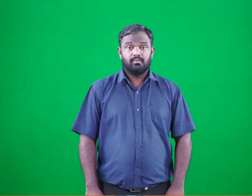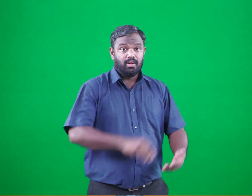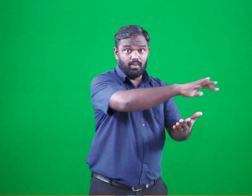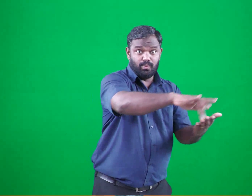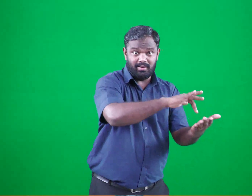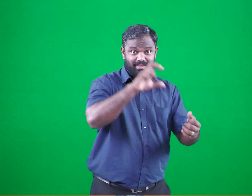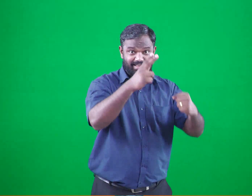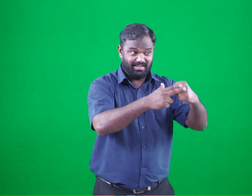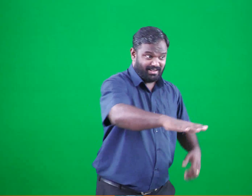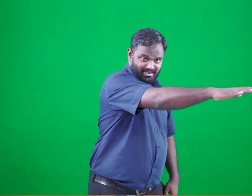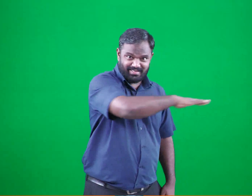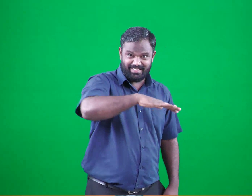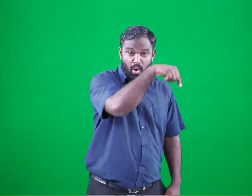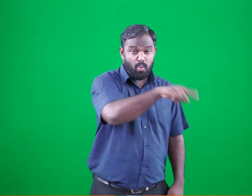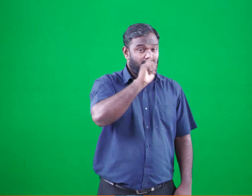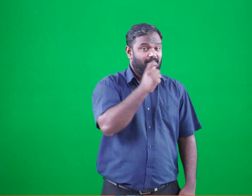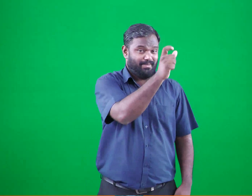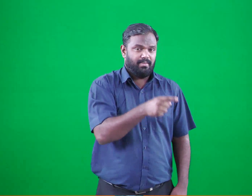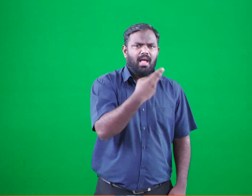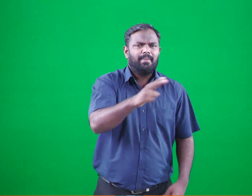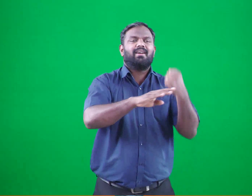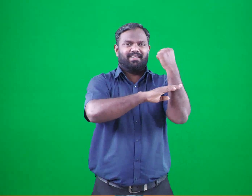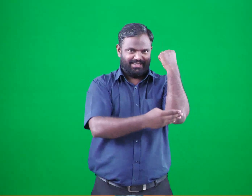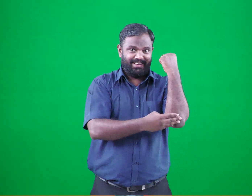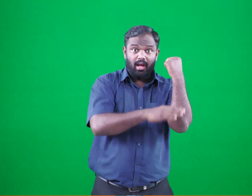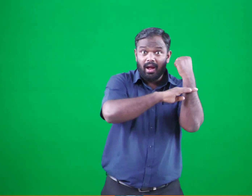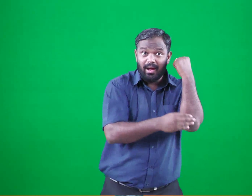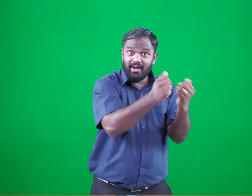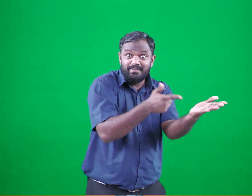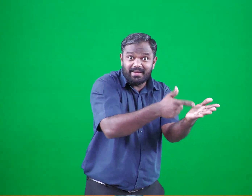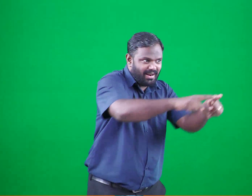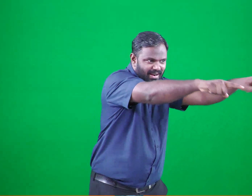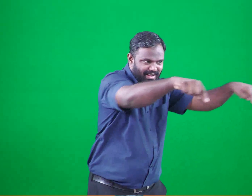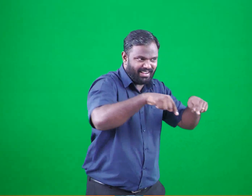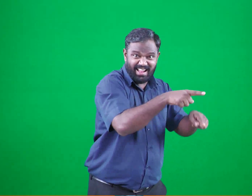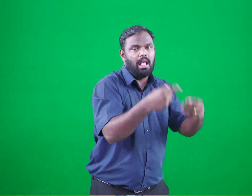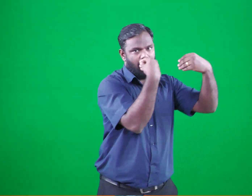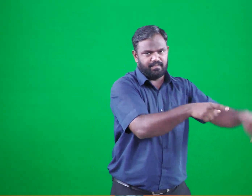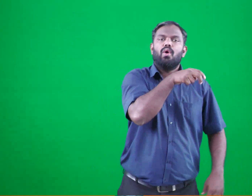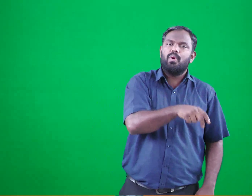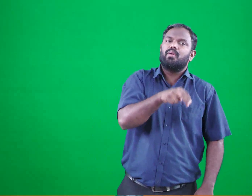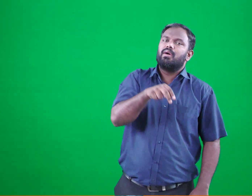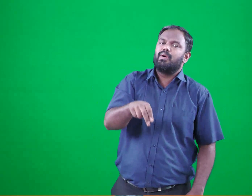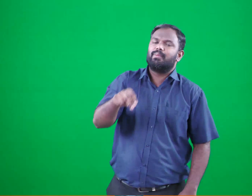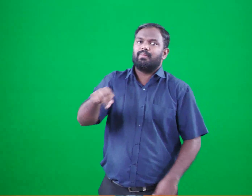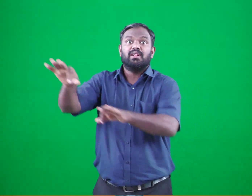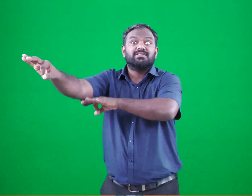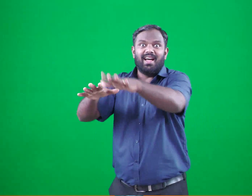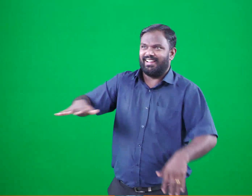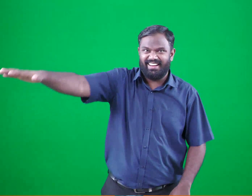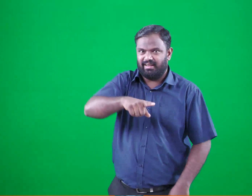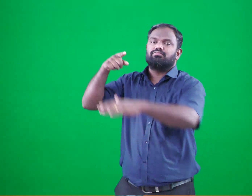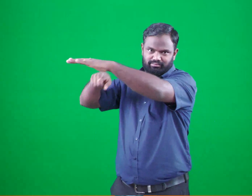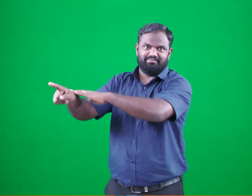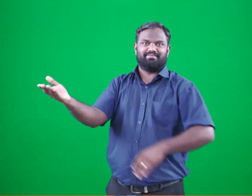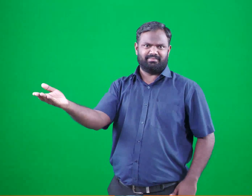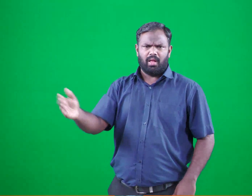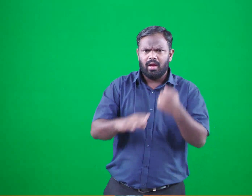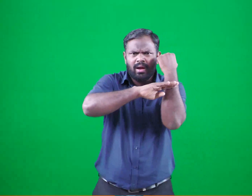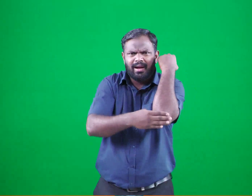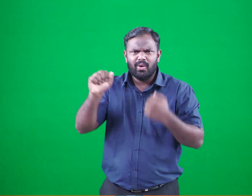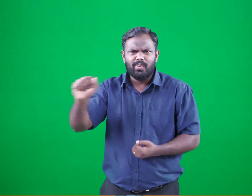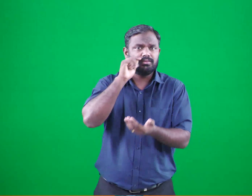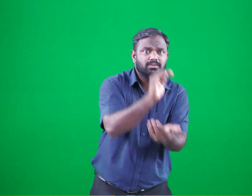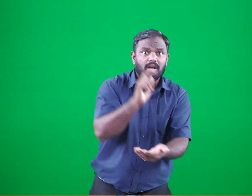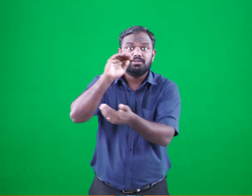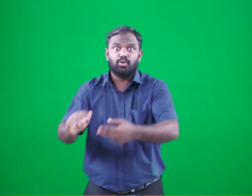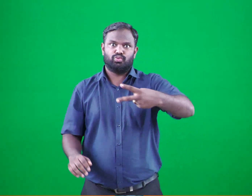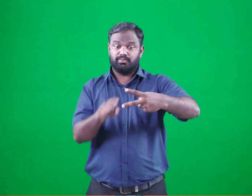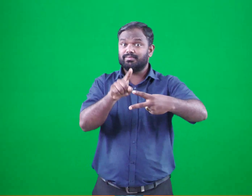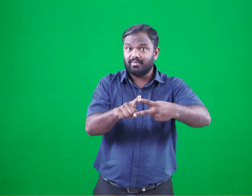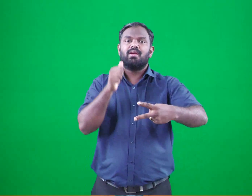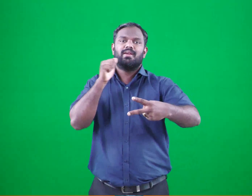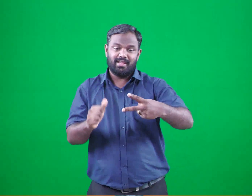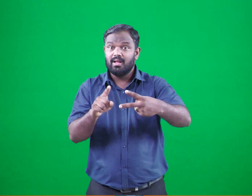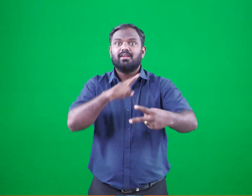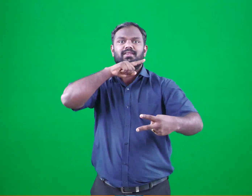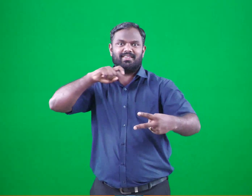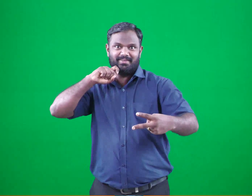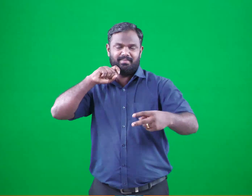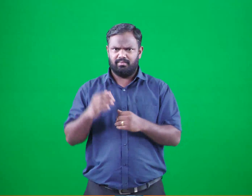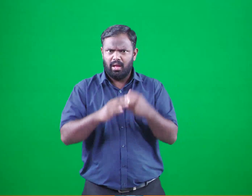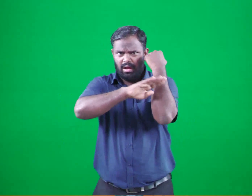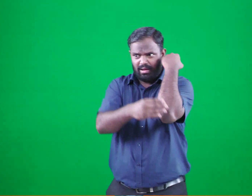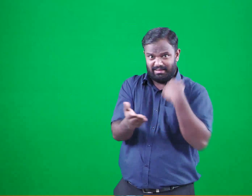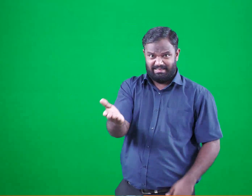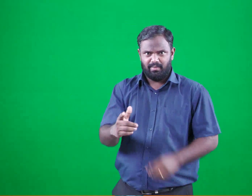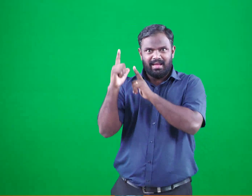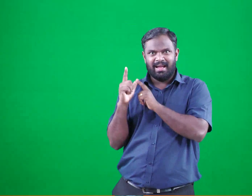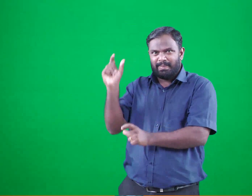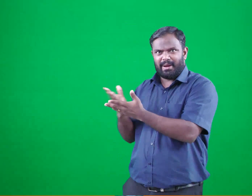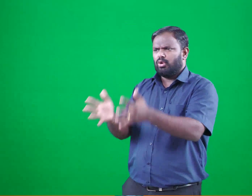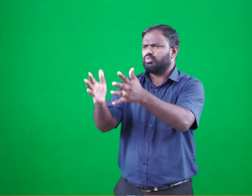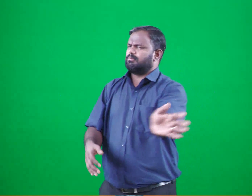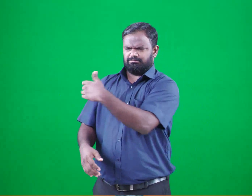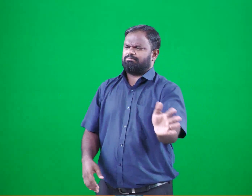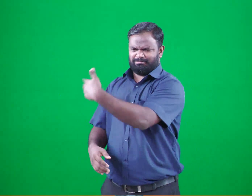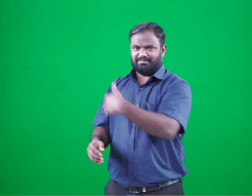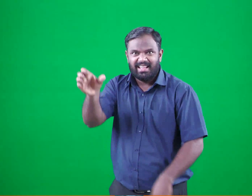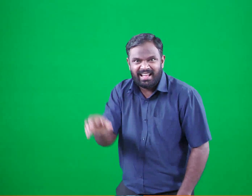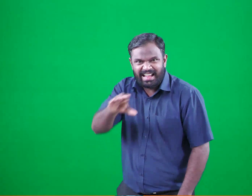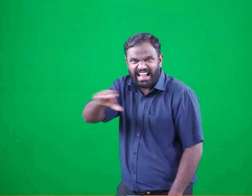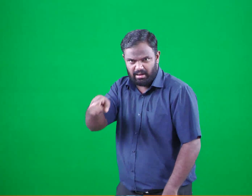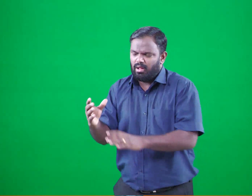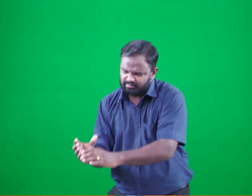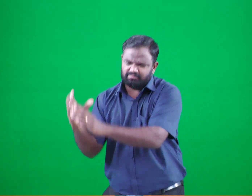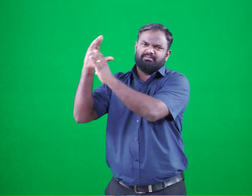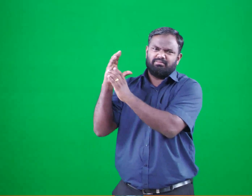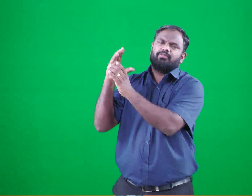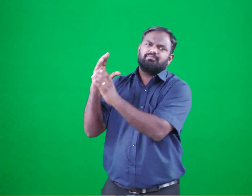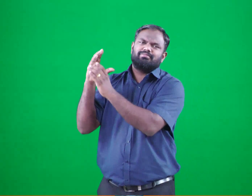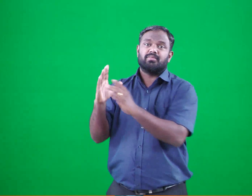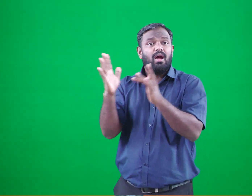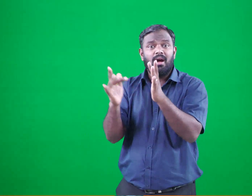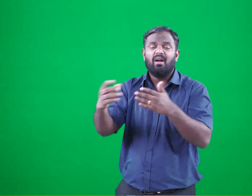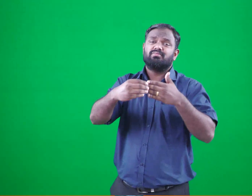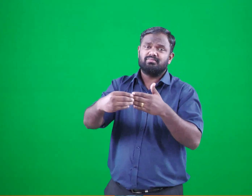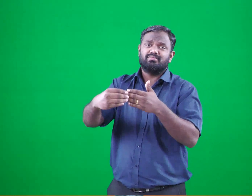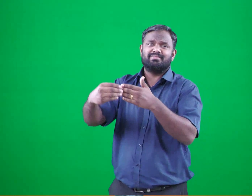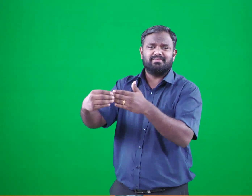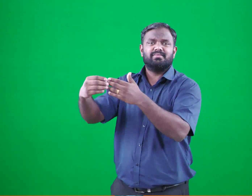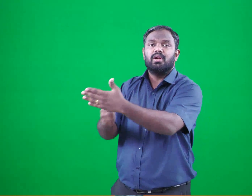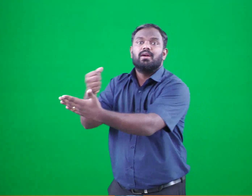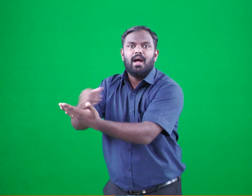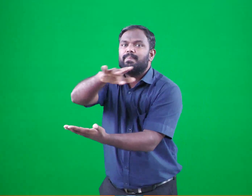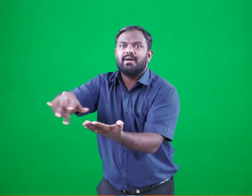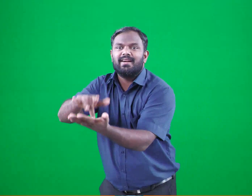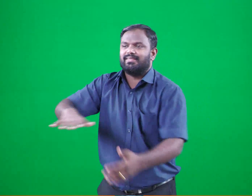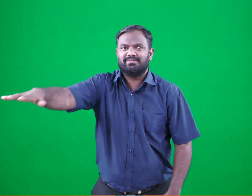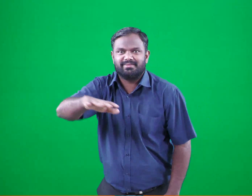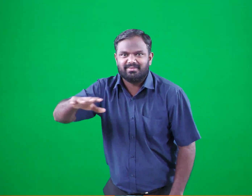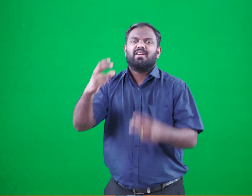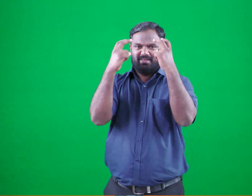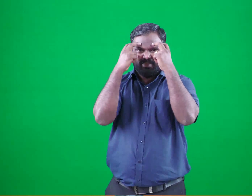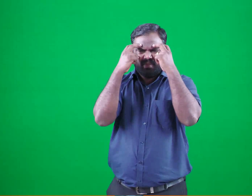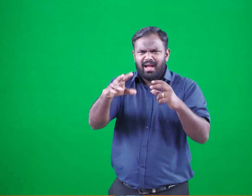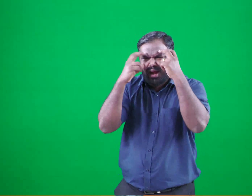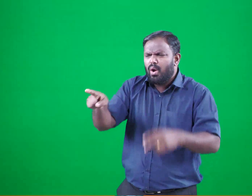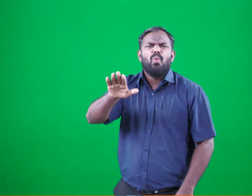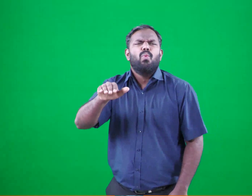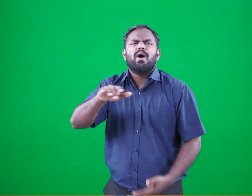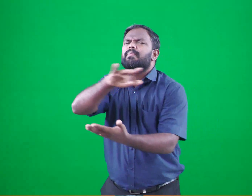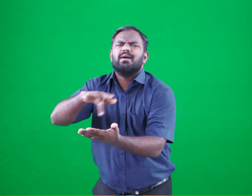Now Simon of Cyrene, the father of Alexander and Rufus, was passing by on his way in from the country, and the soldiers forced him to carry the cross of Jesus.